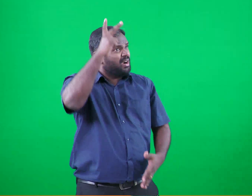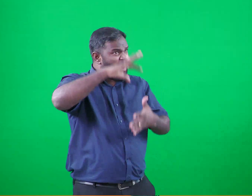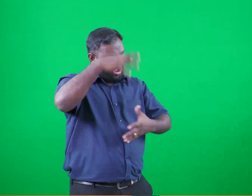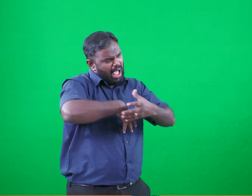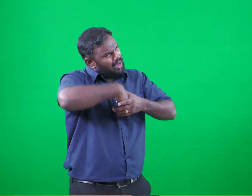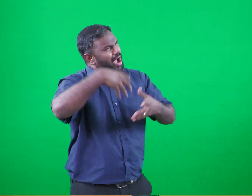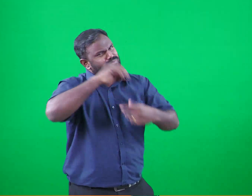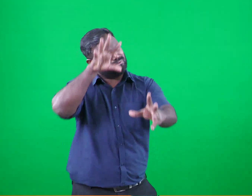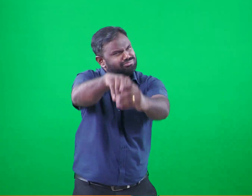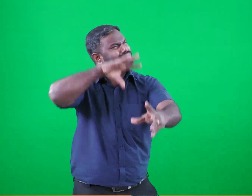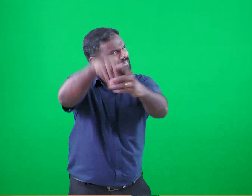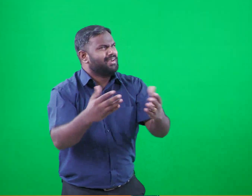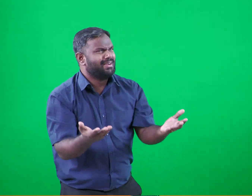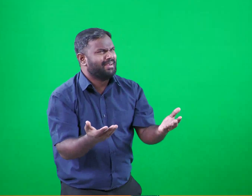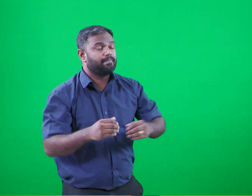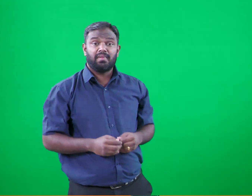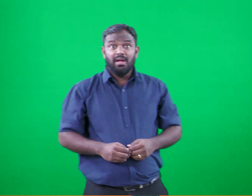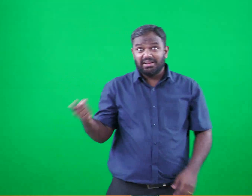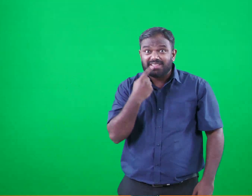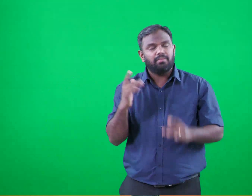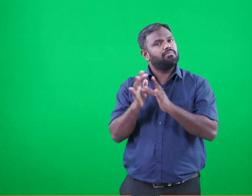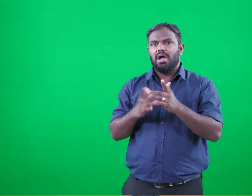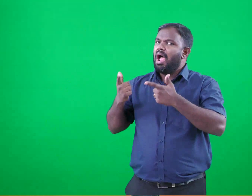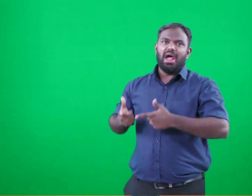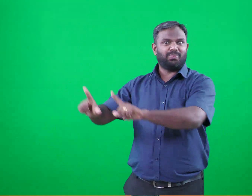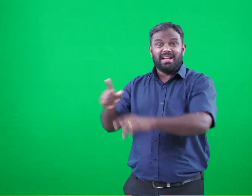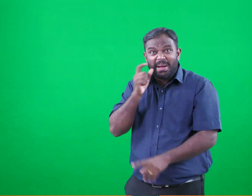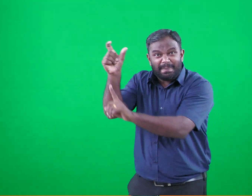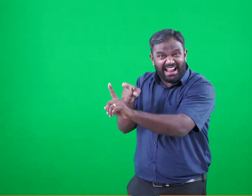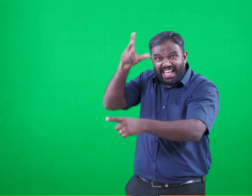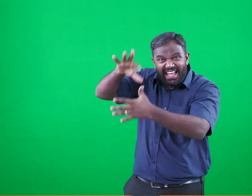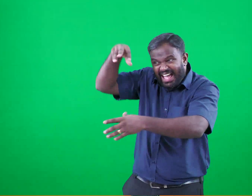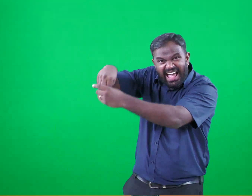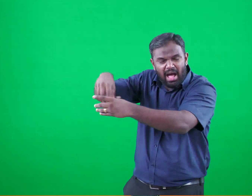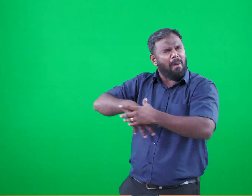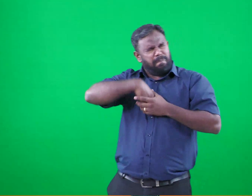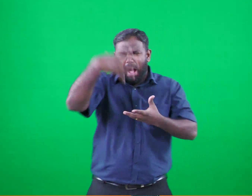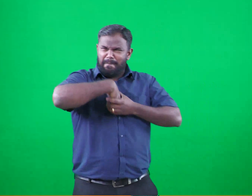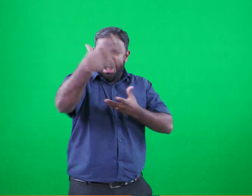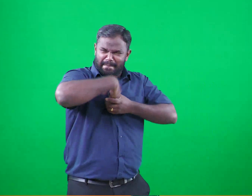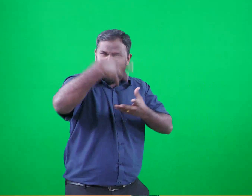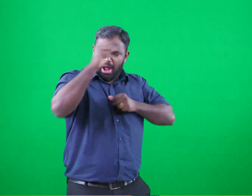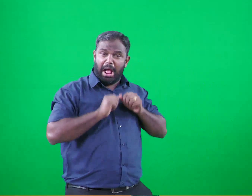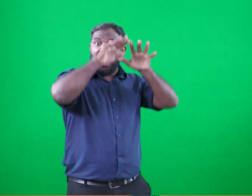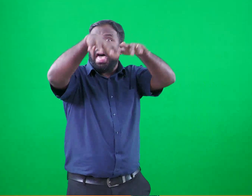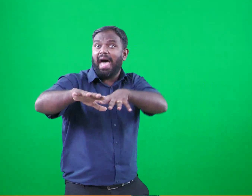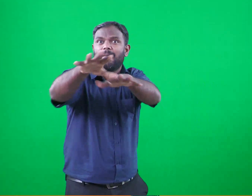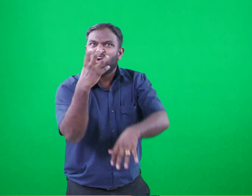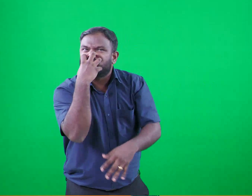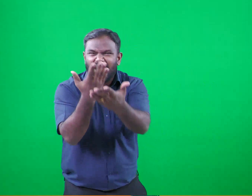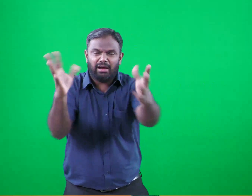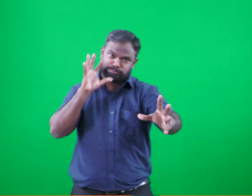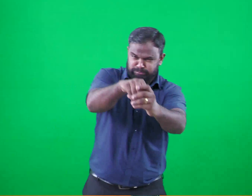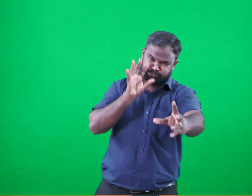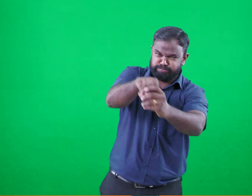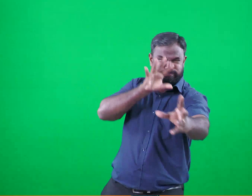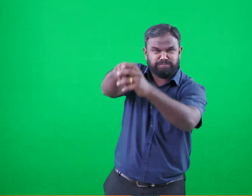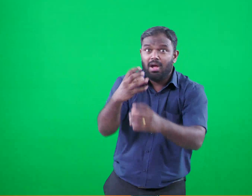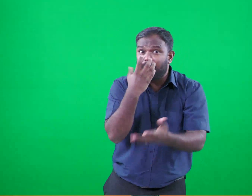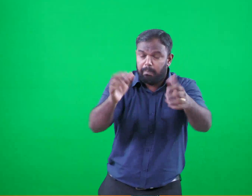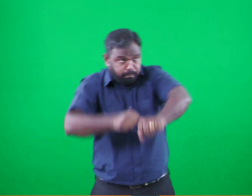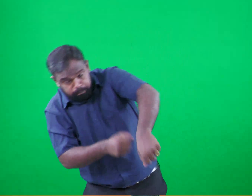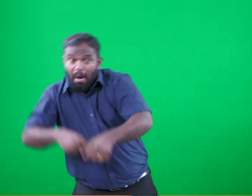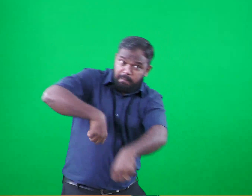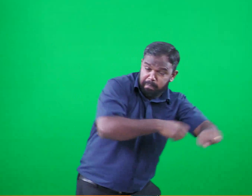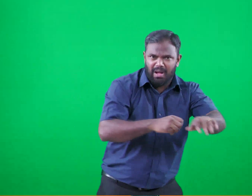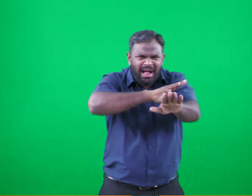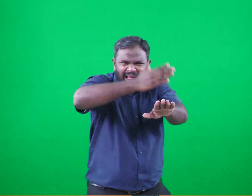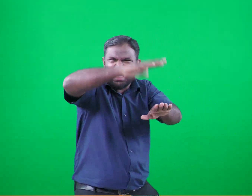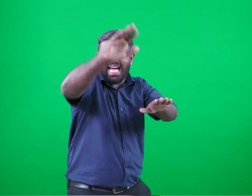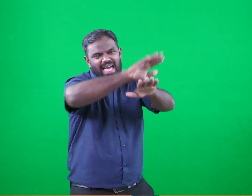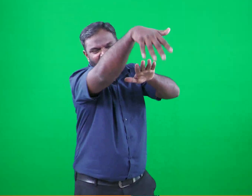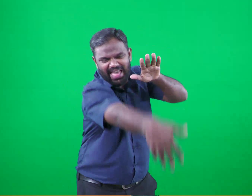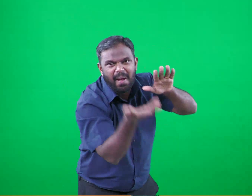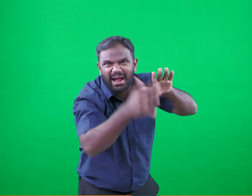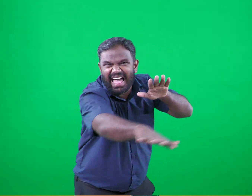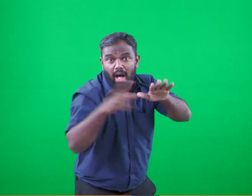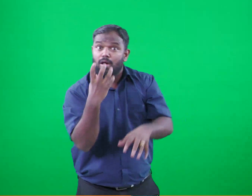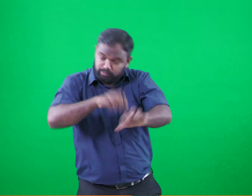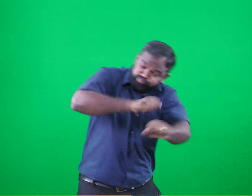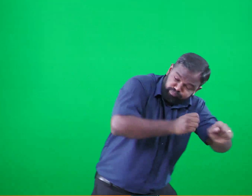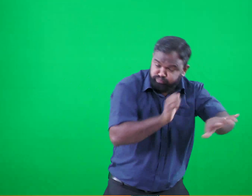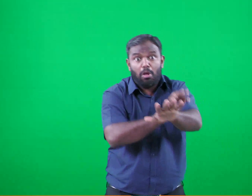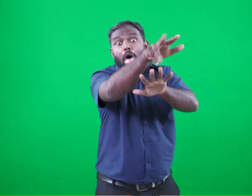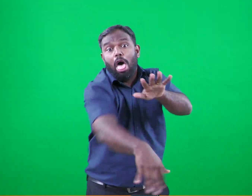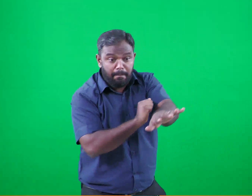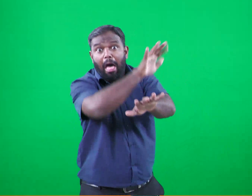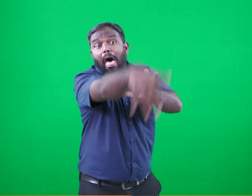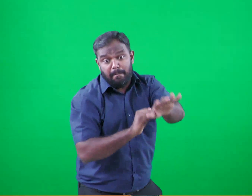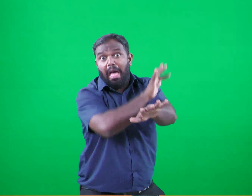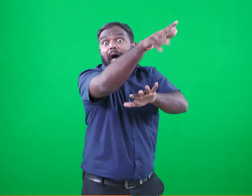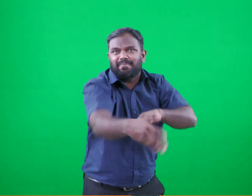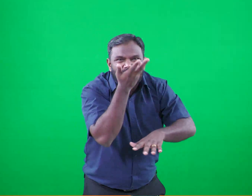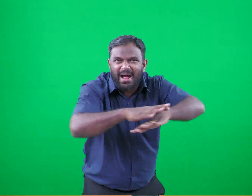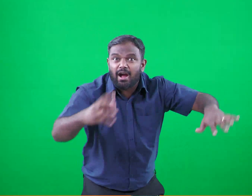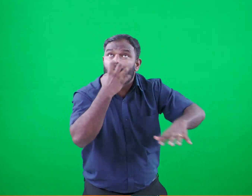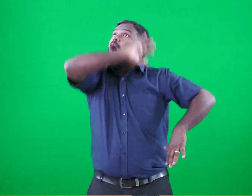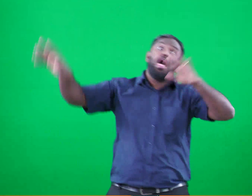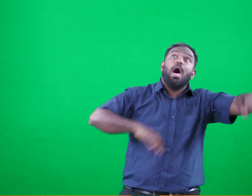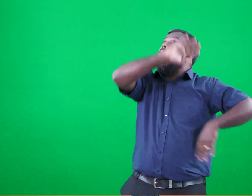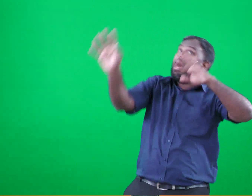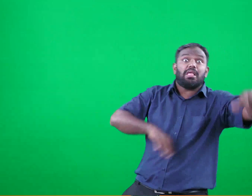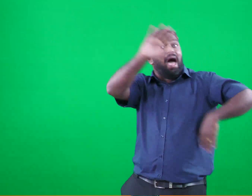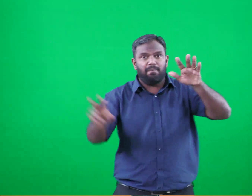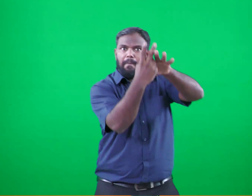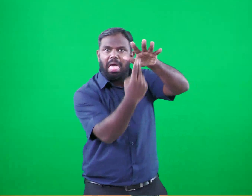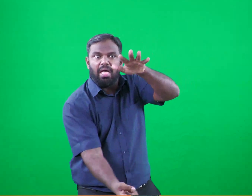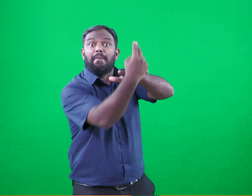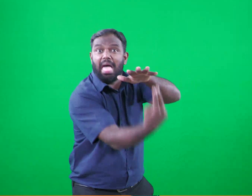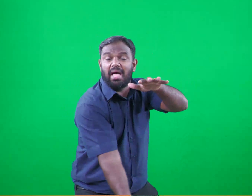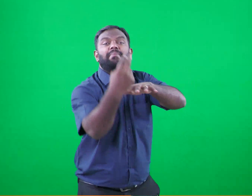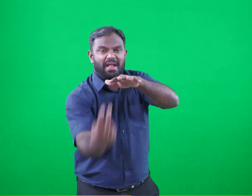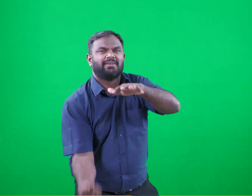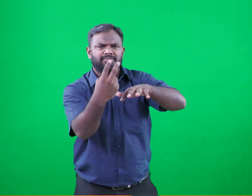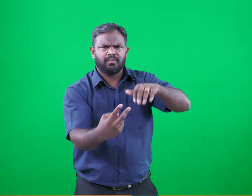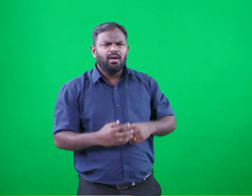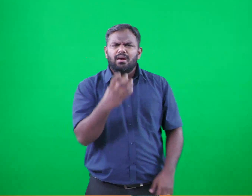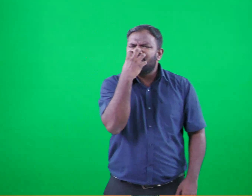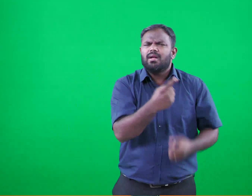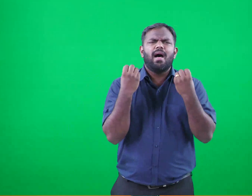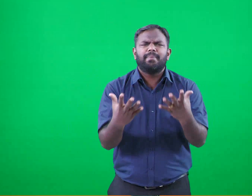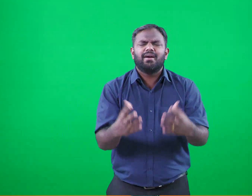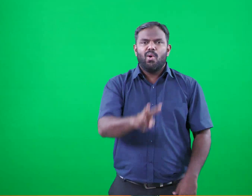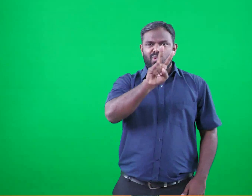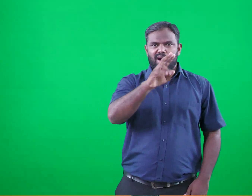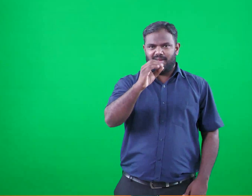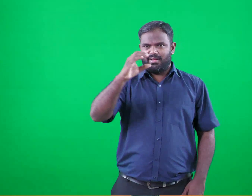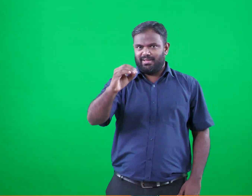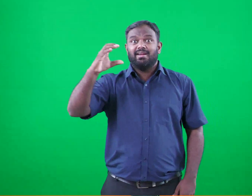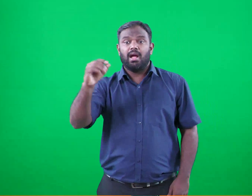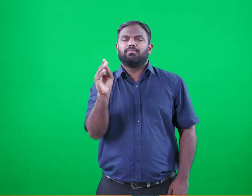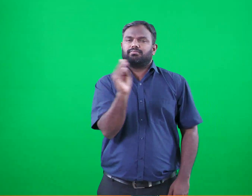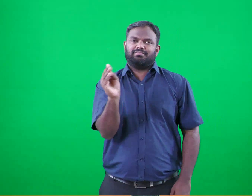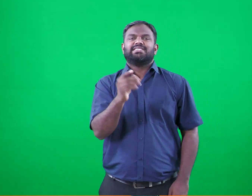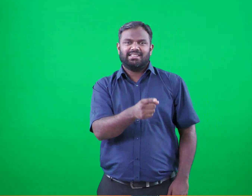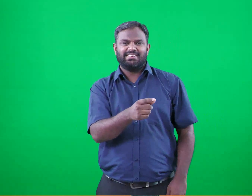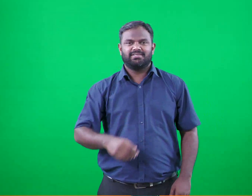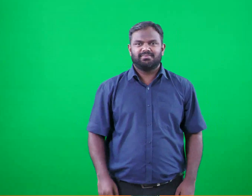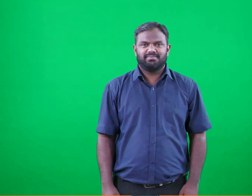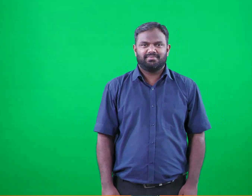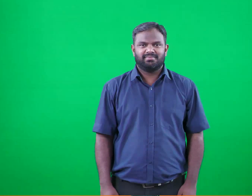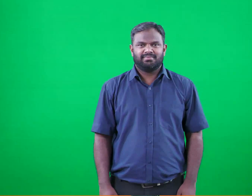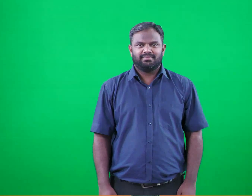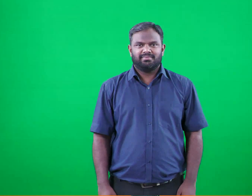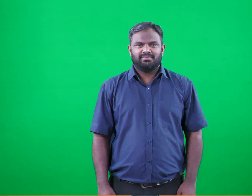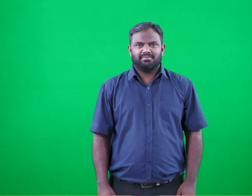He gave them permission, and the unclean spirits came out and went into the pigs, and the herd of about two thousand rushed down the steep bank into the sea and drowned in the water.